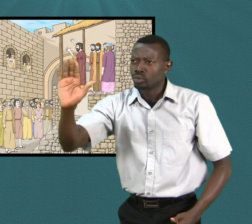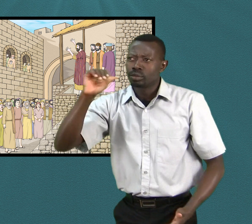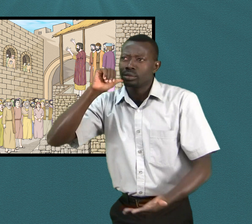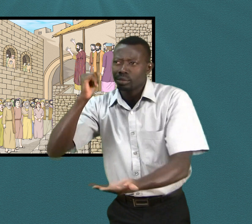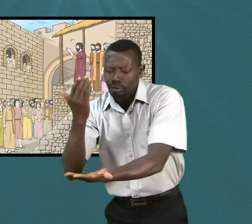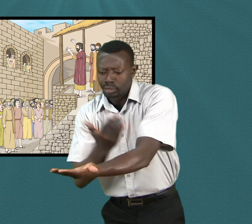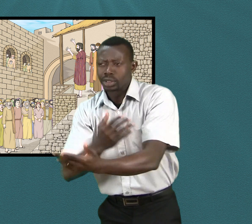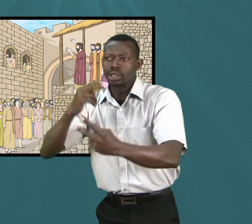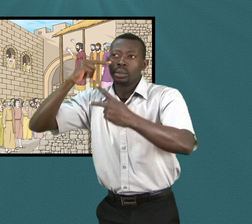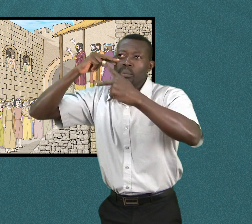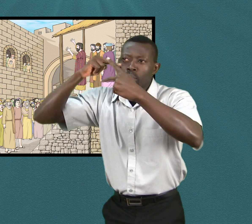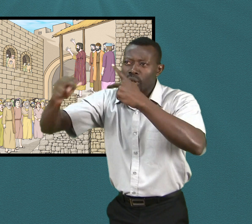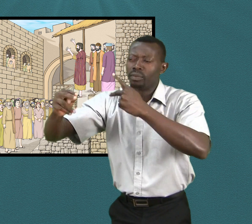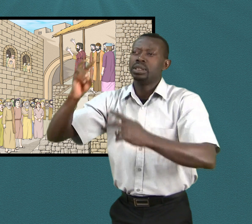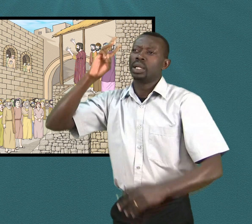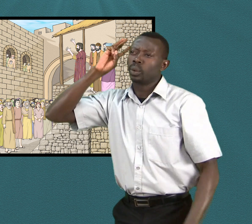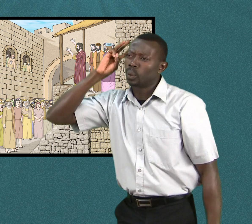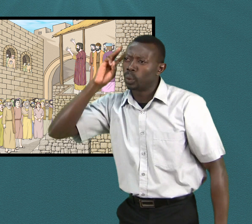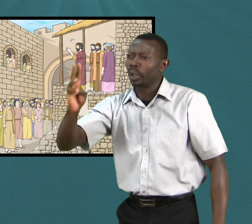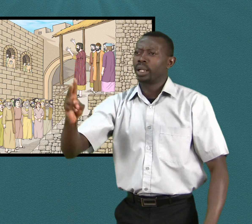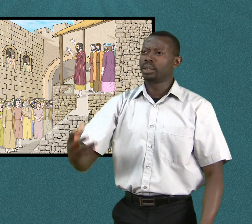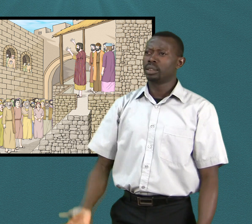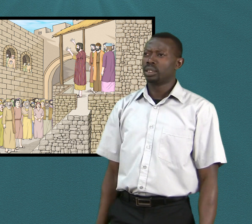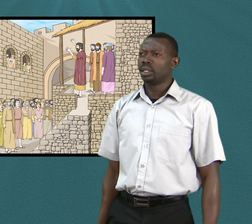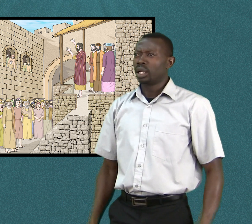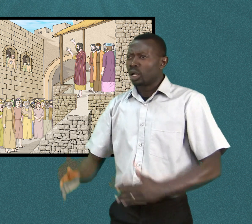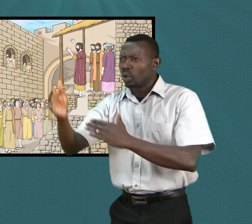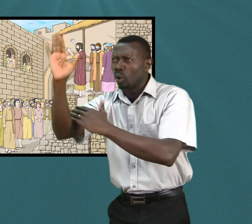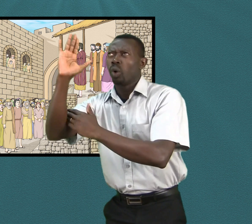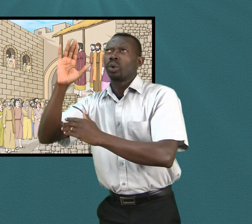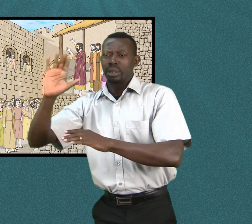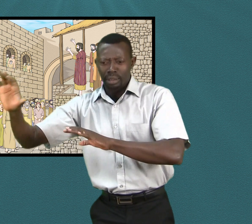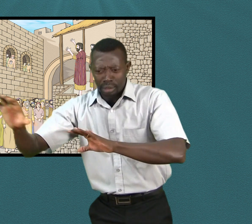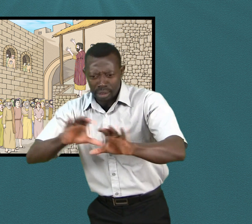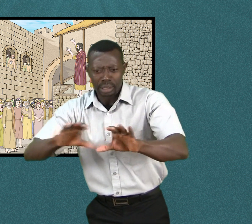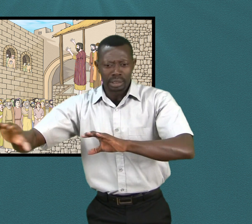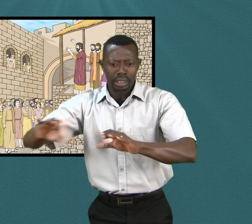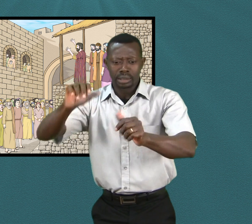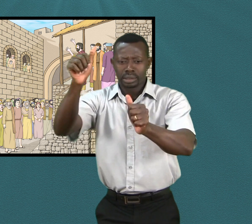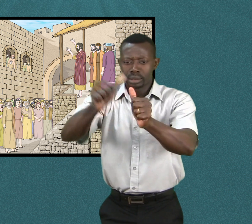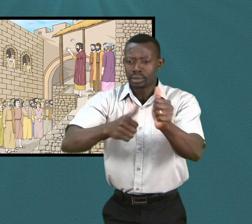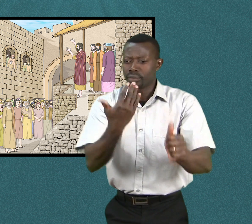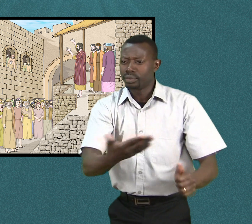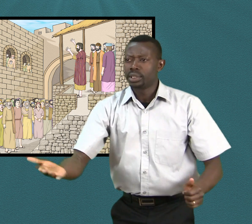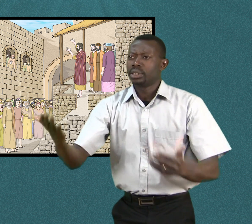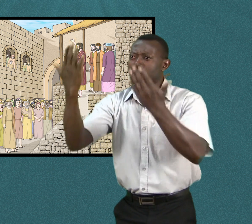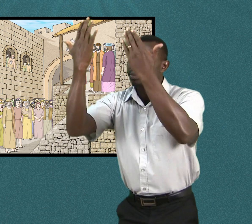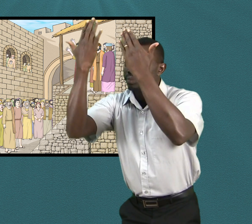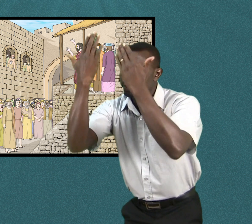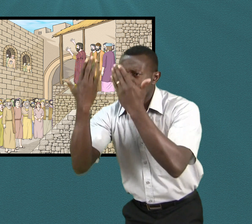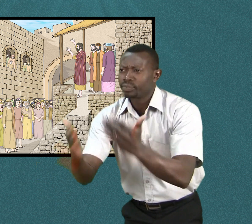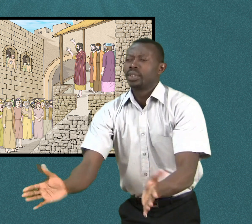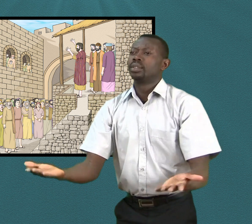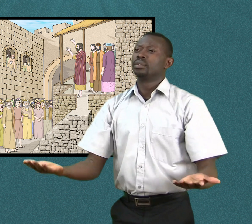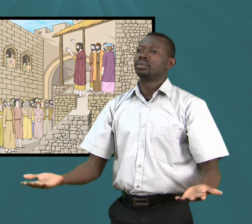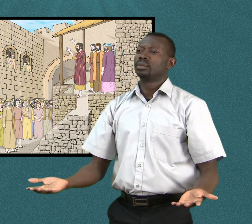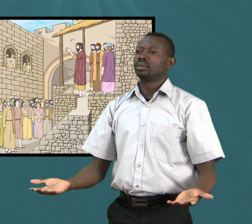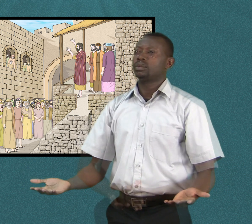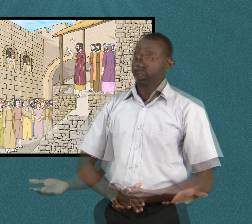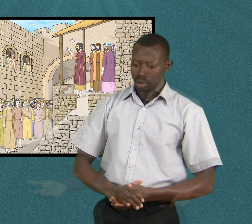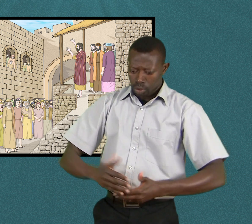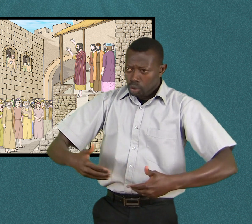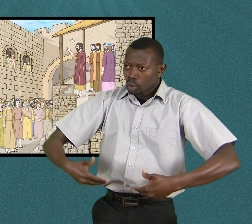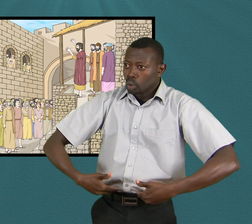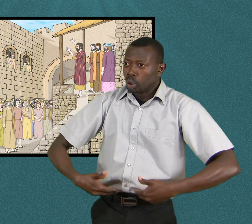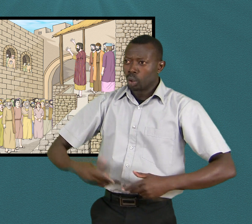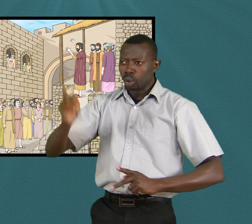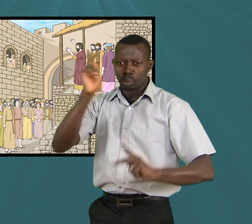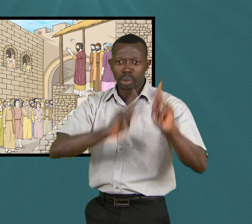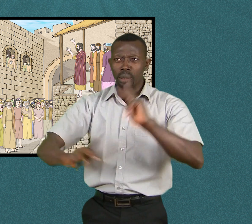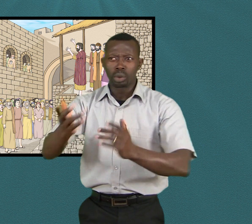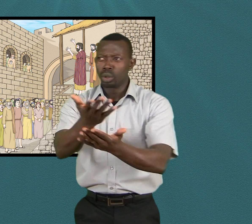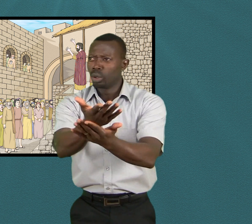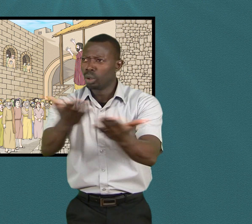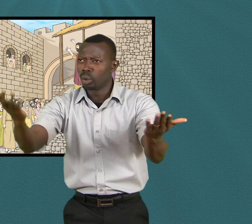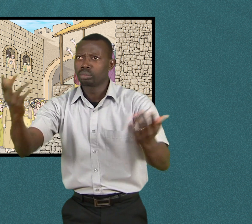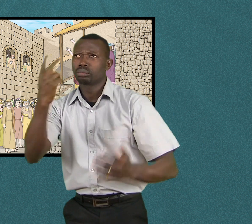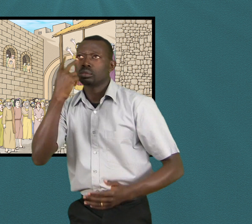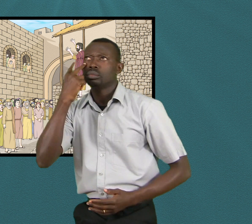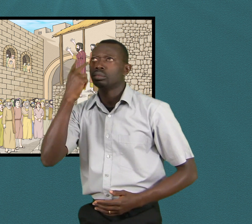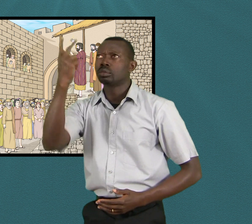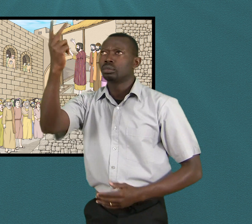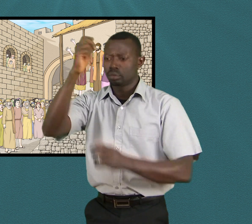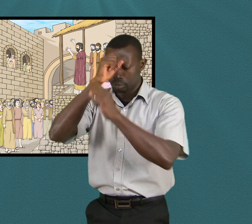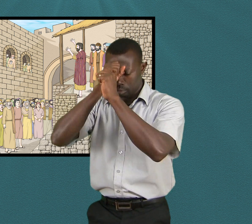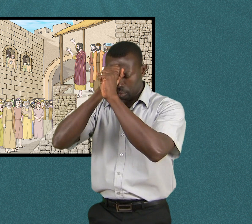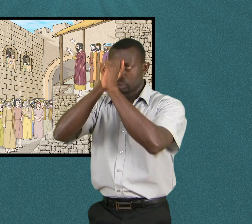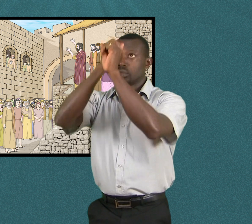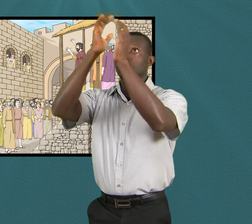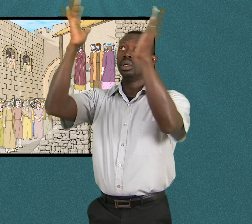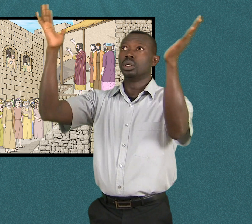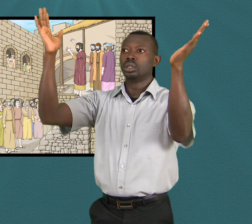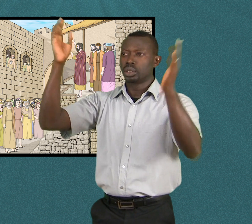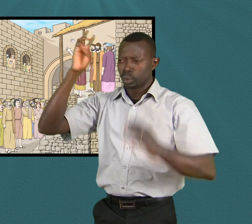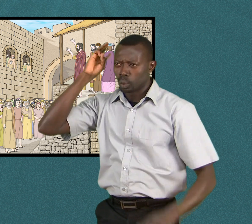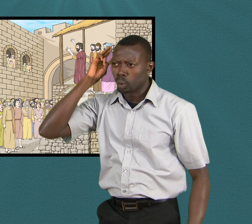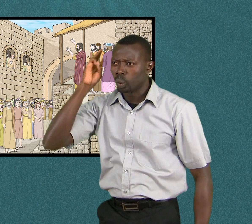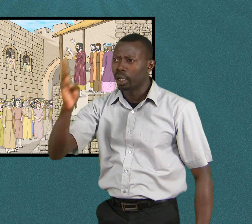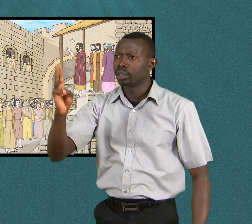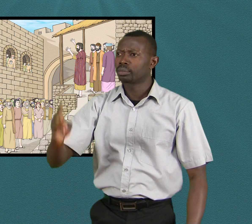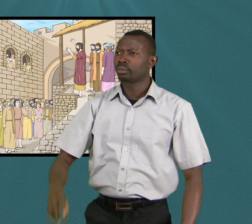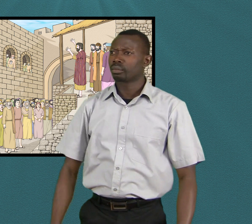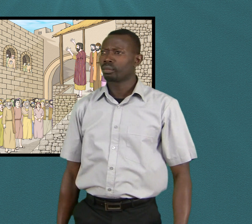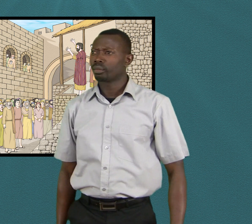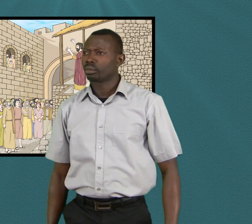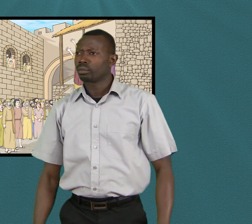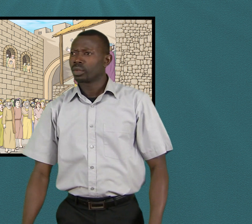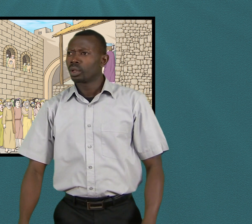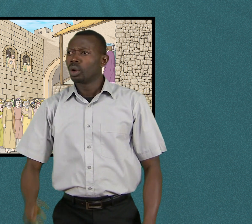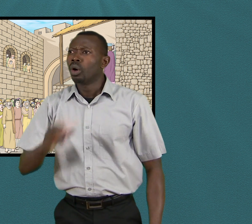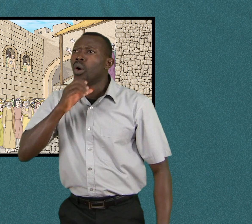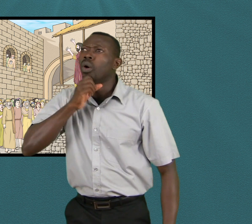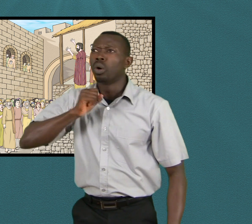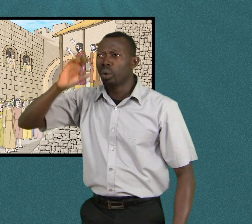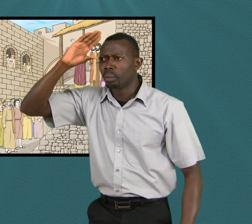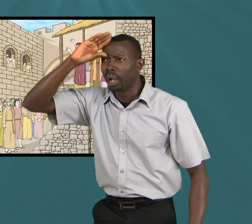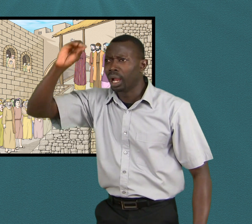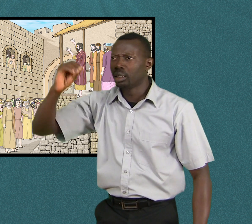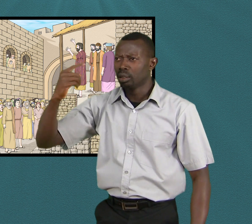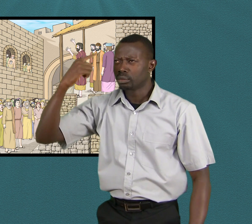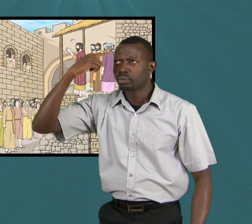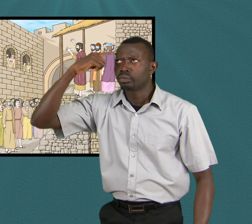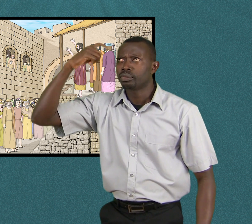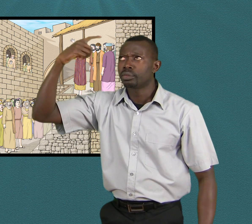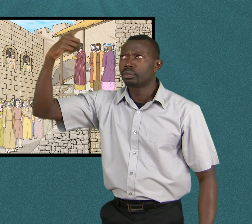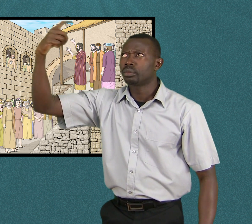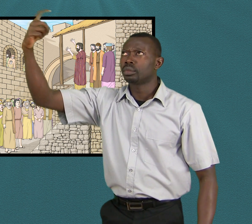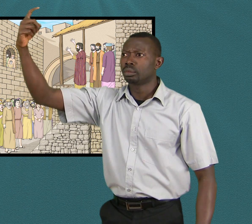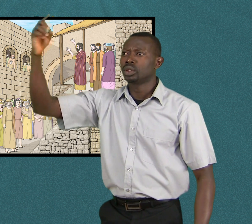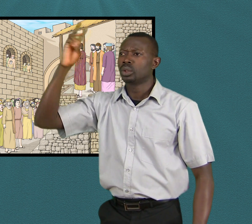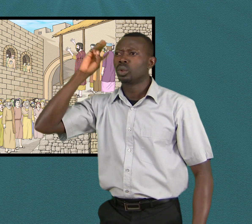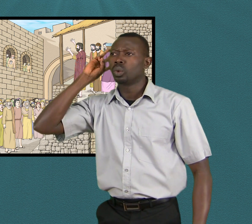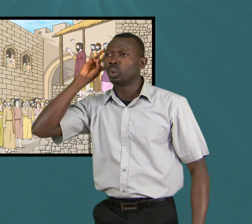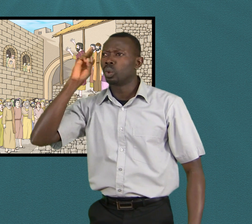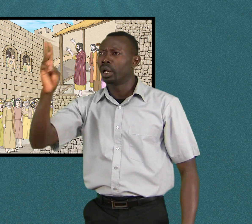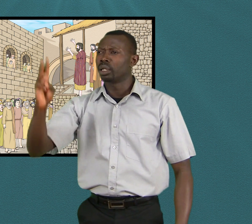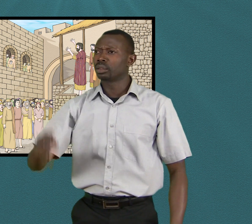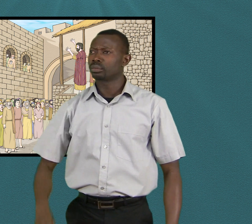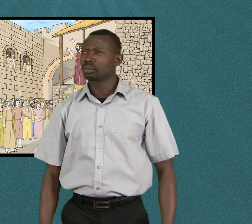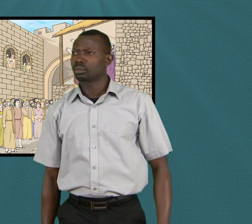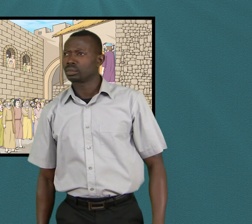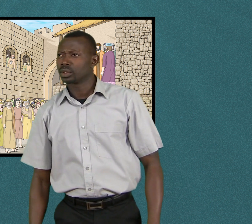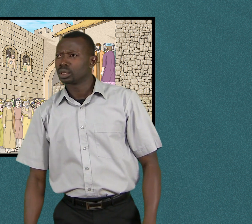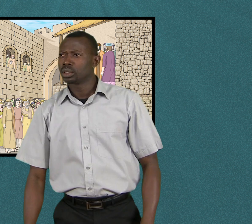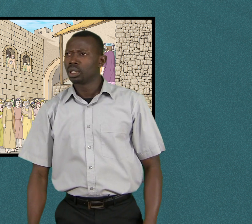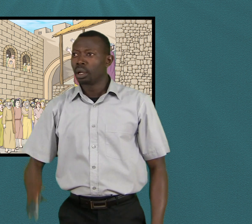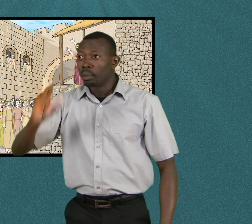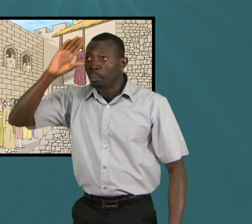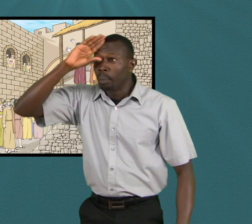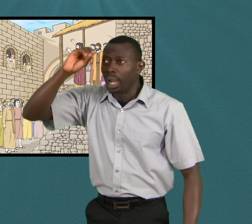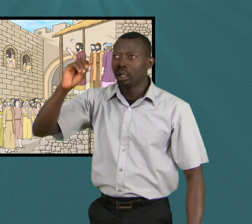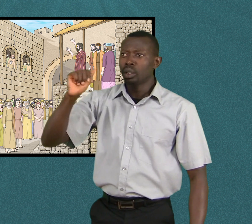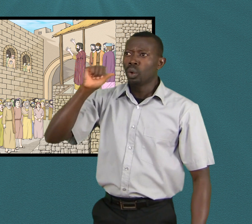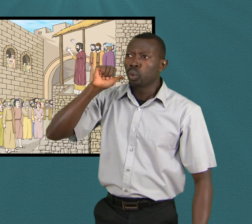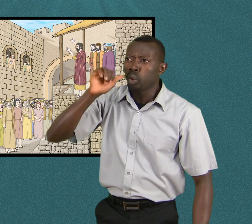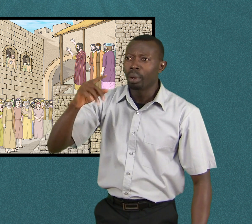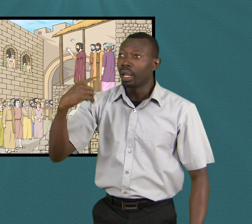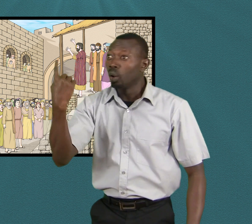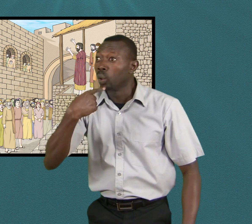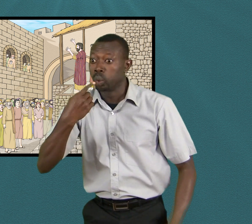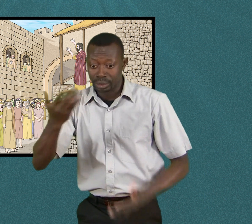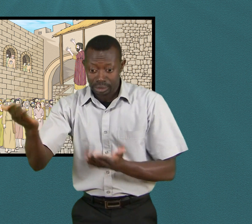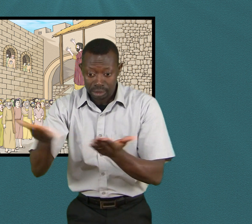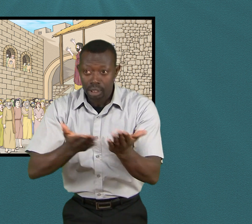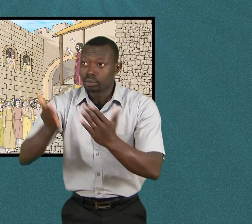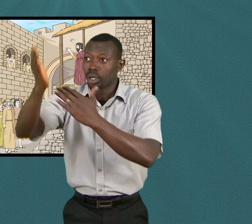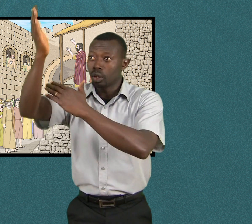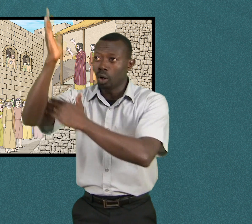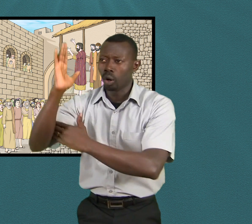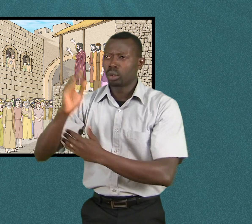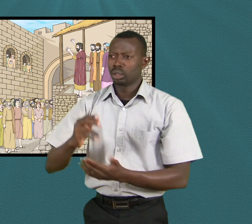Your sons and daughters will prophesy, your young men will see visions, your old men will dream dreams.